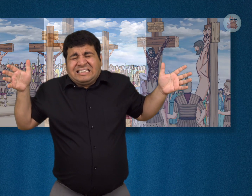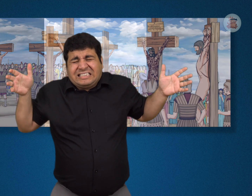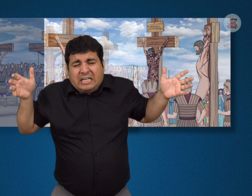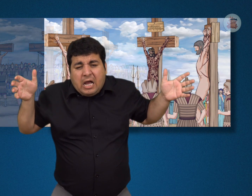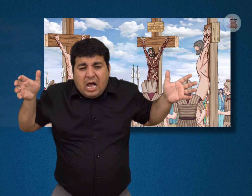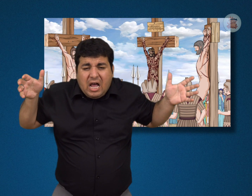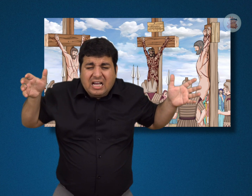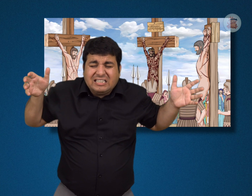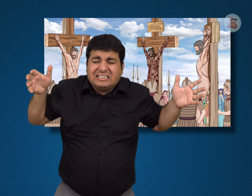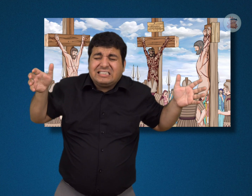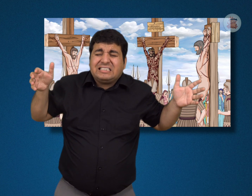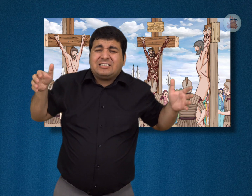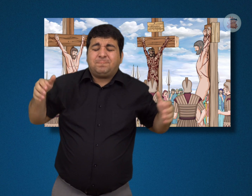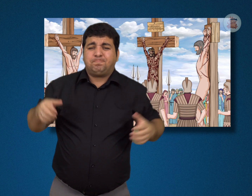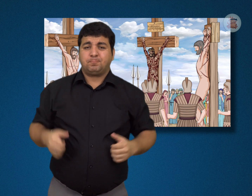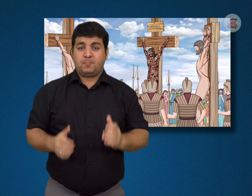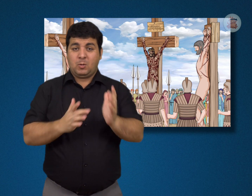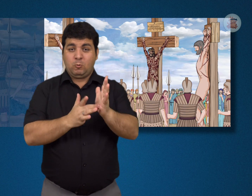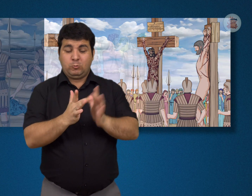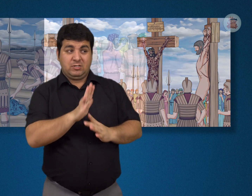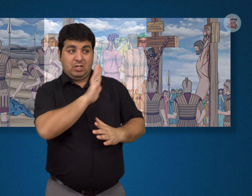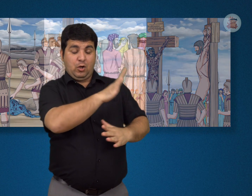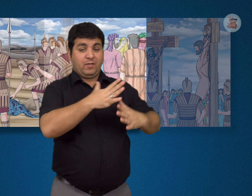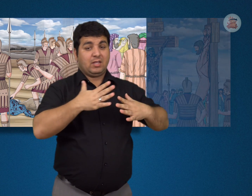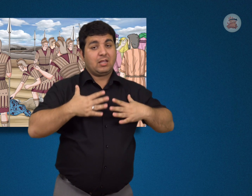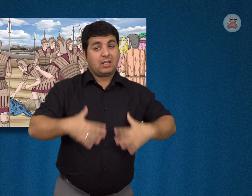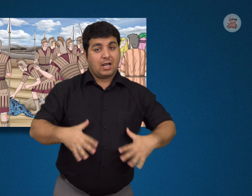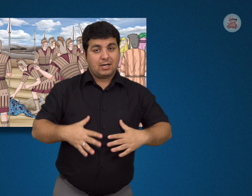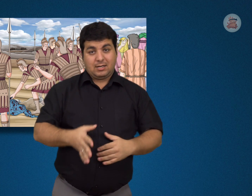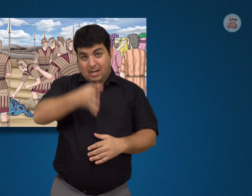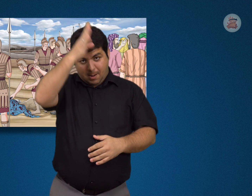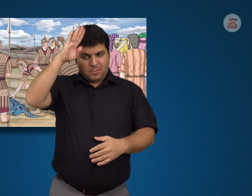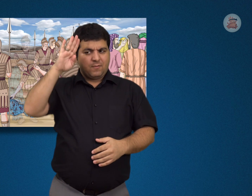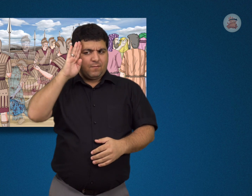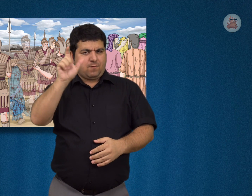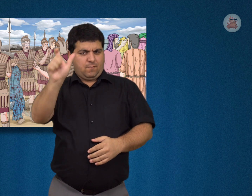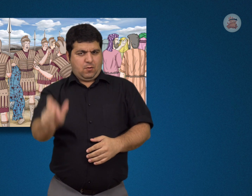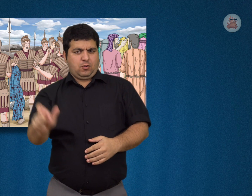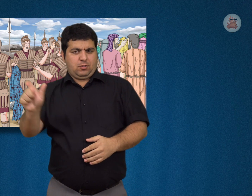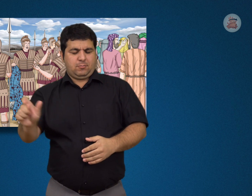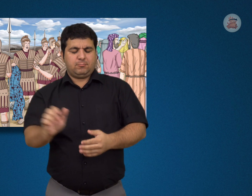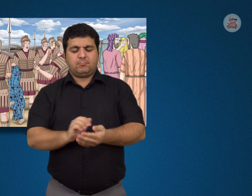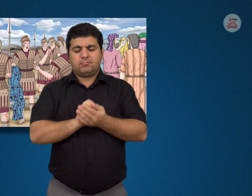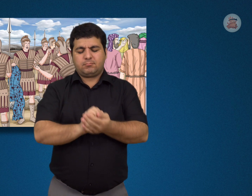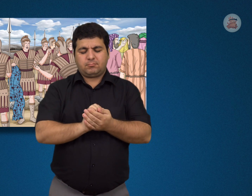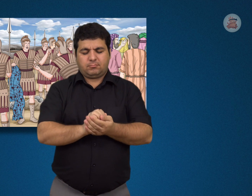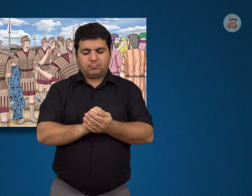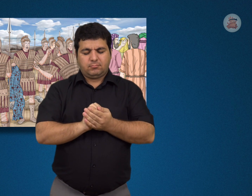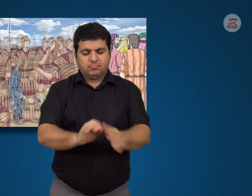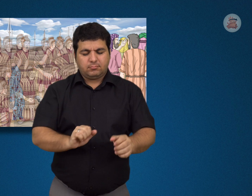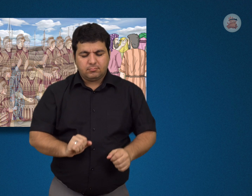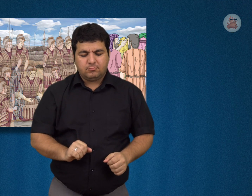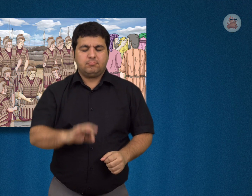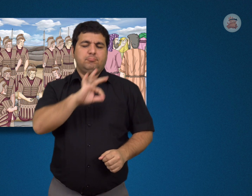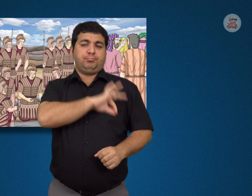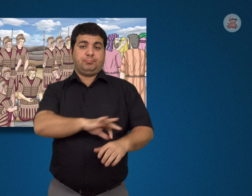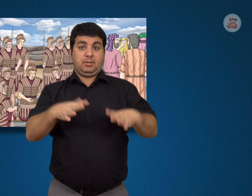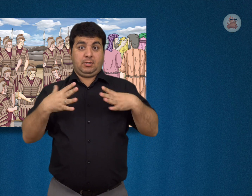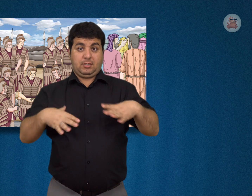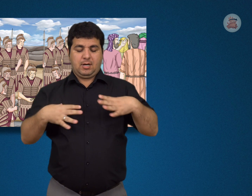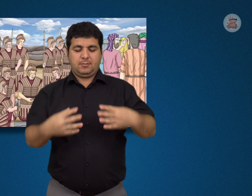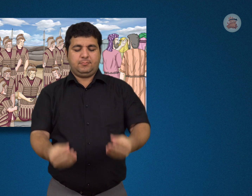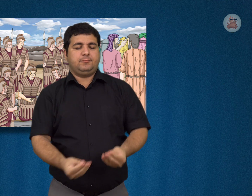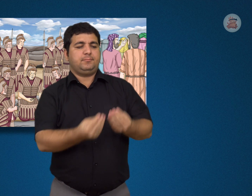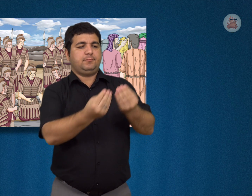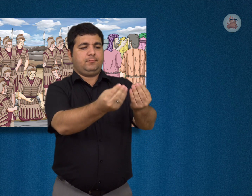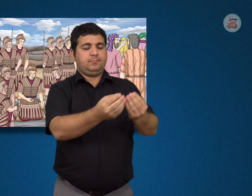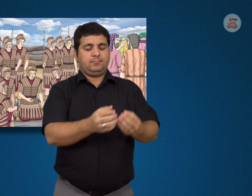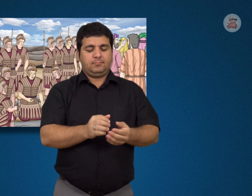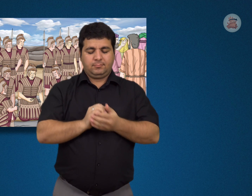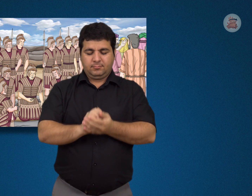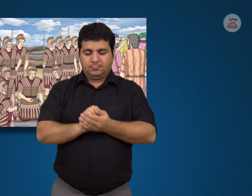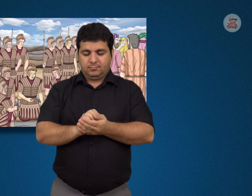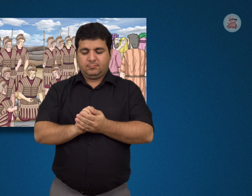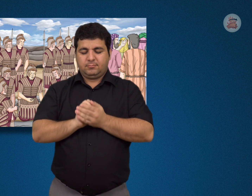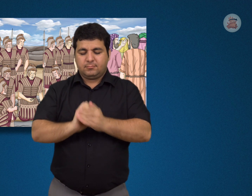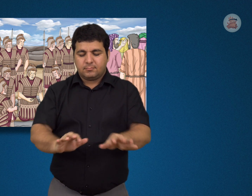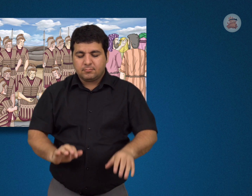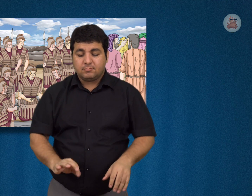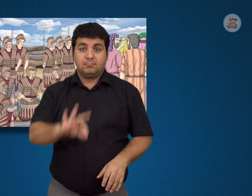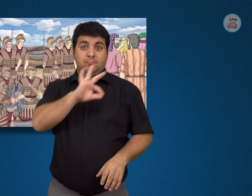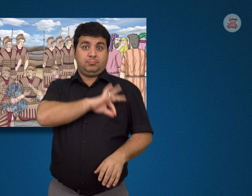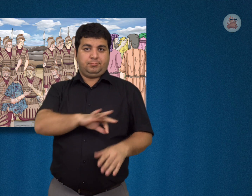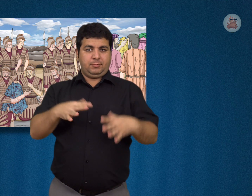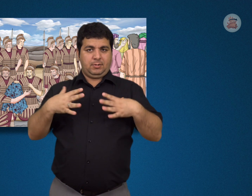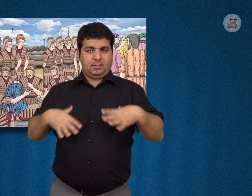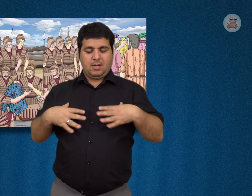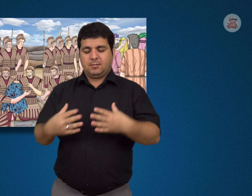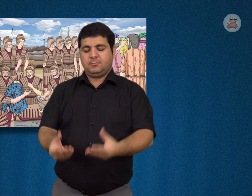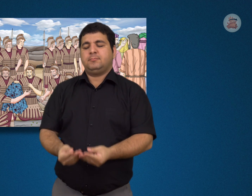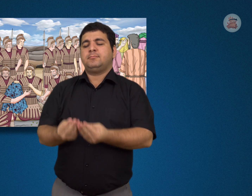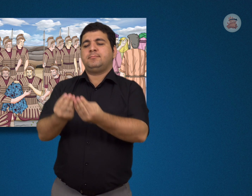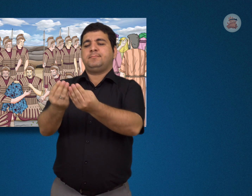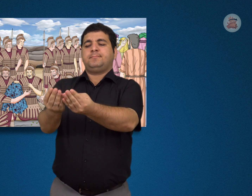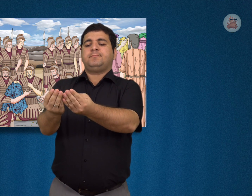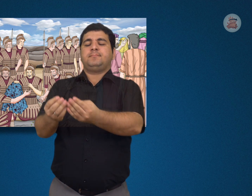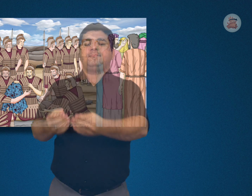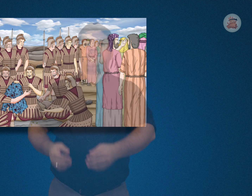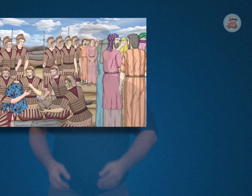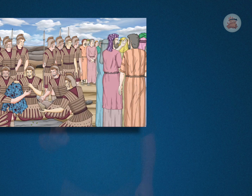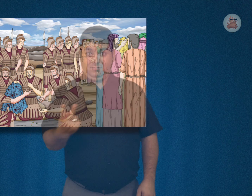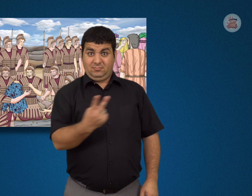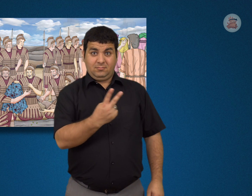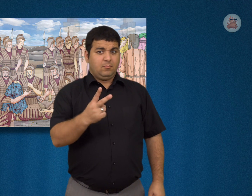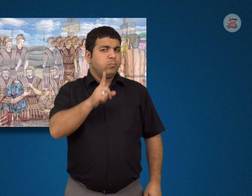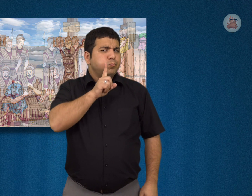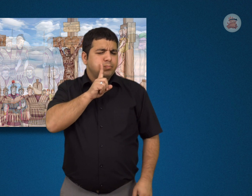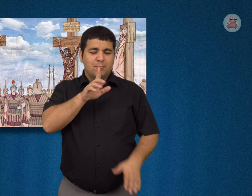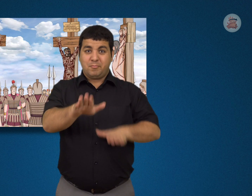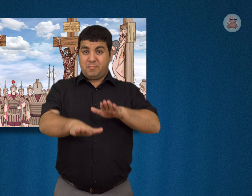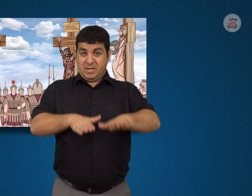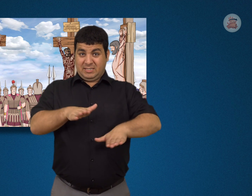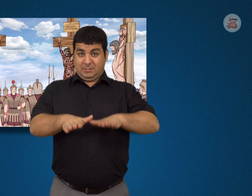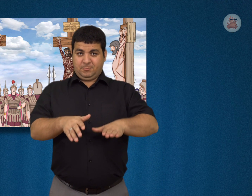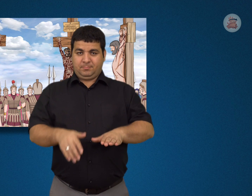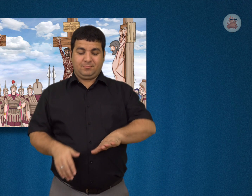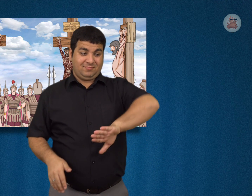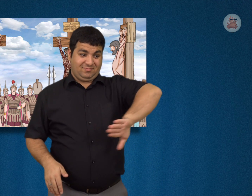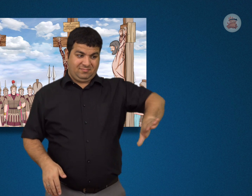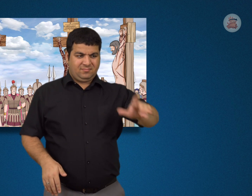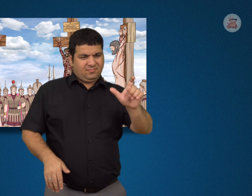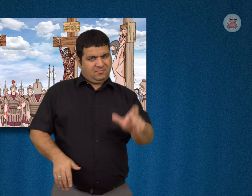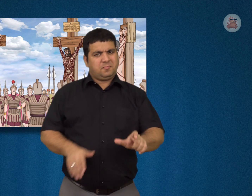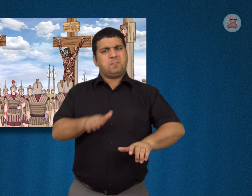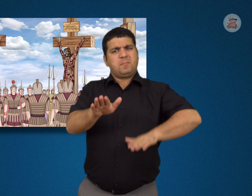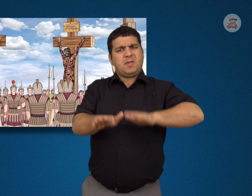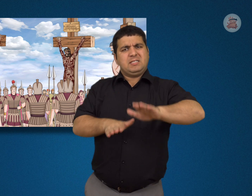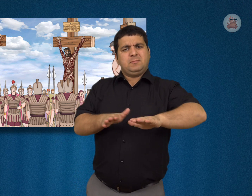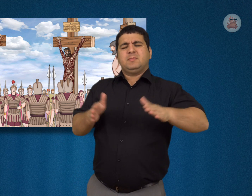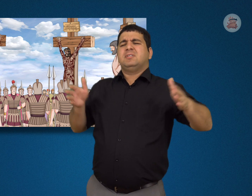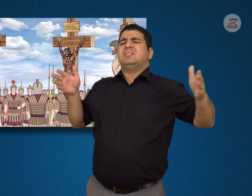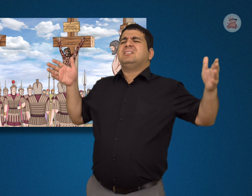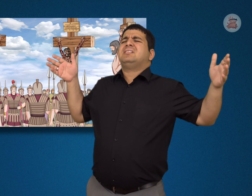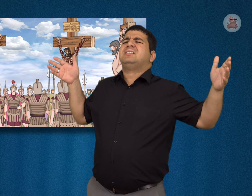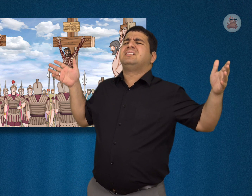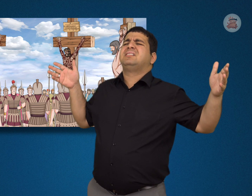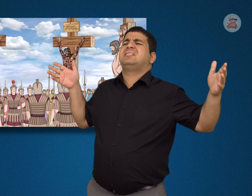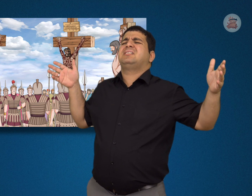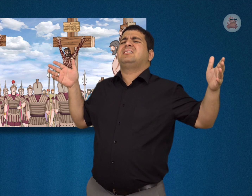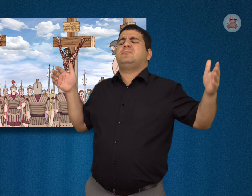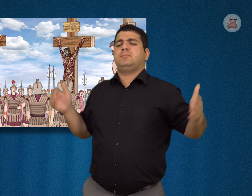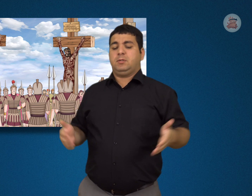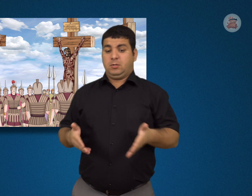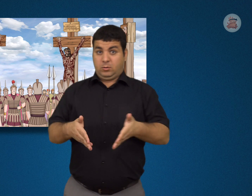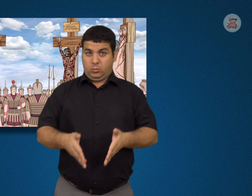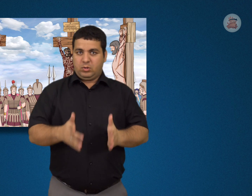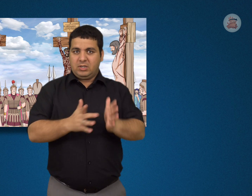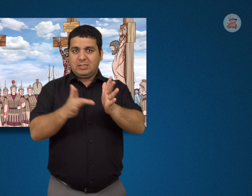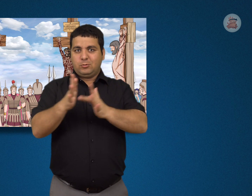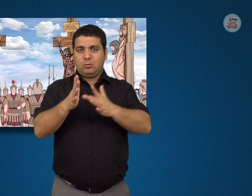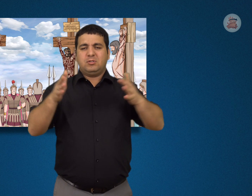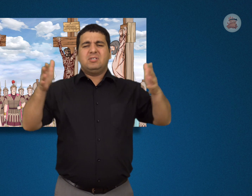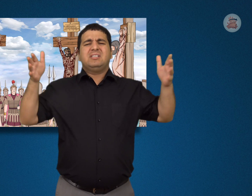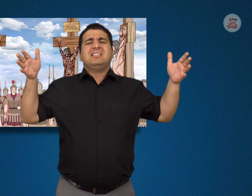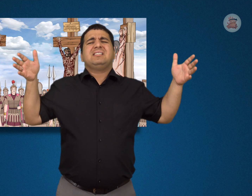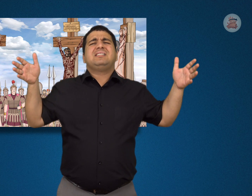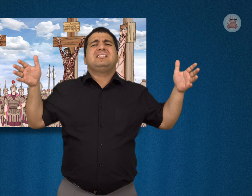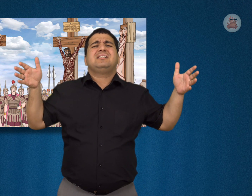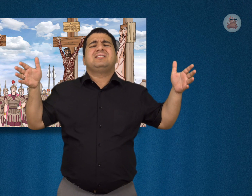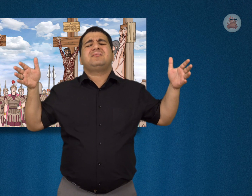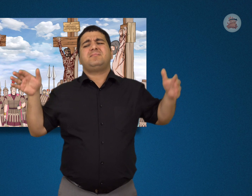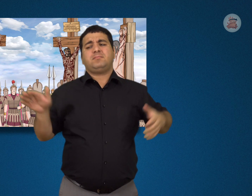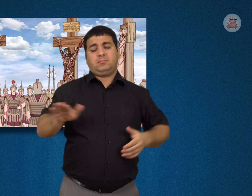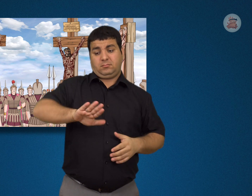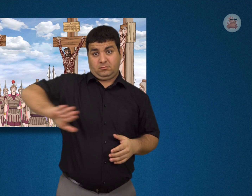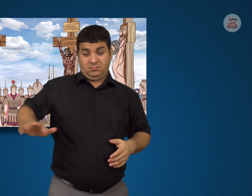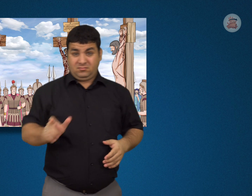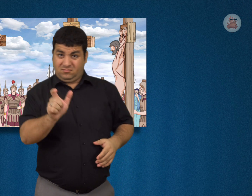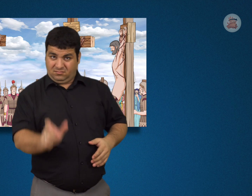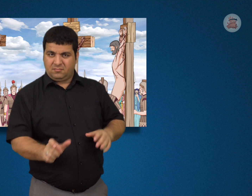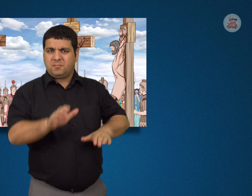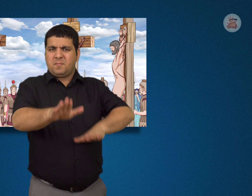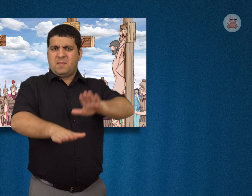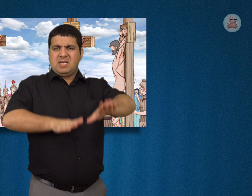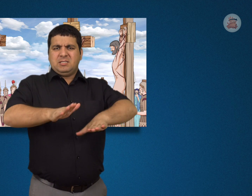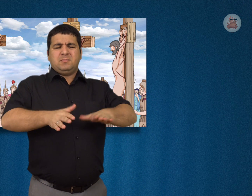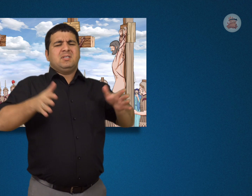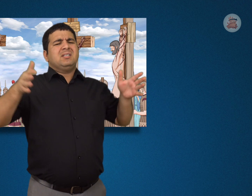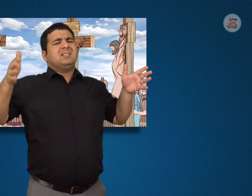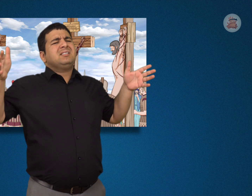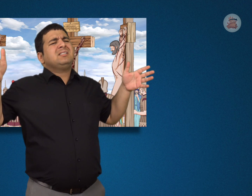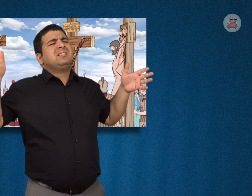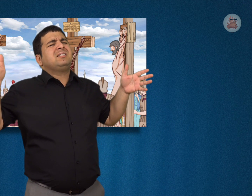And sitting down, they kept watch over Him there. Above His head they posted the written charge against Him: THIS IS JESUS, THE KING OF THE JEWS.